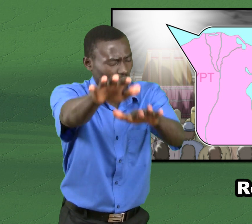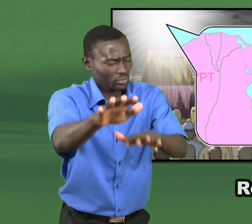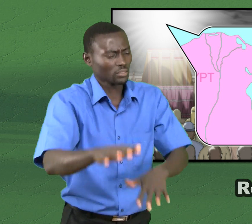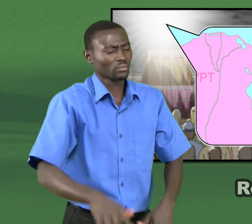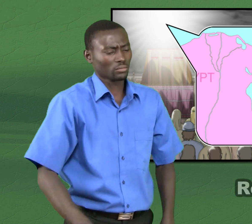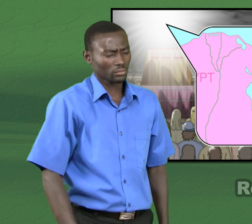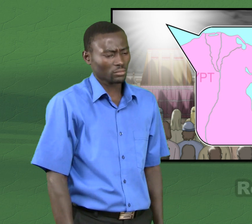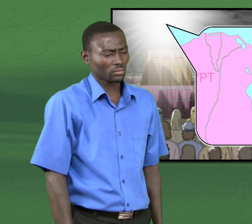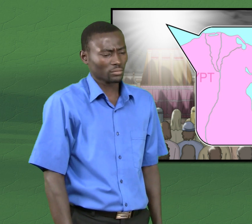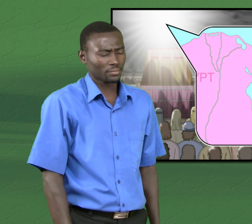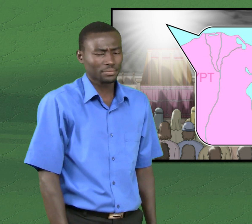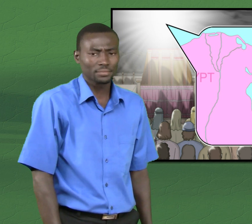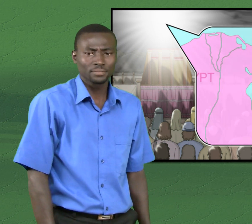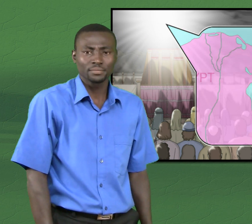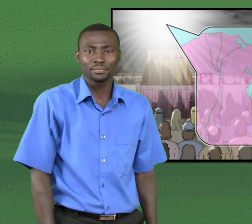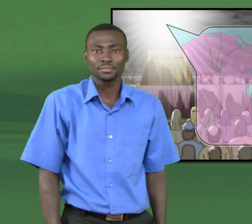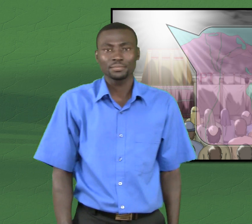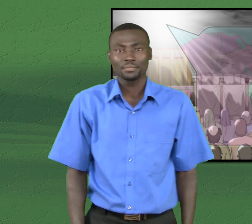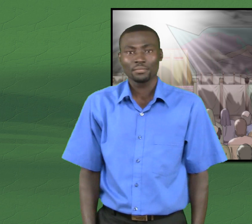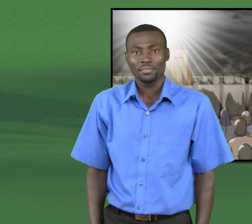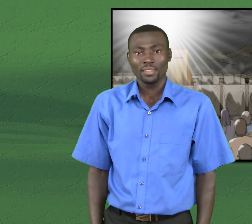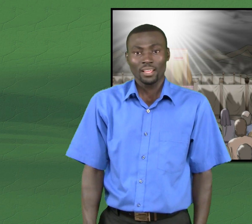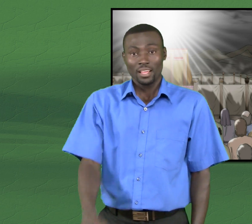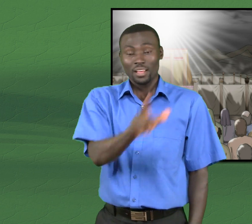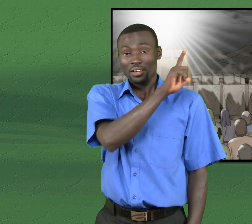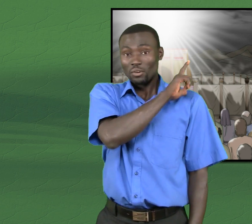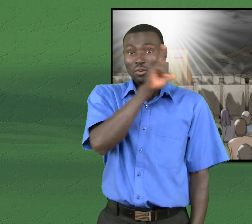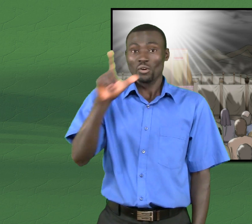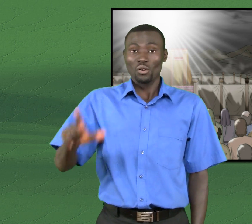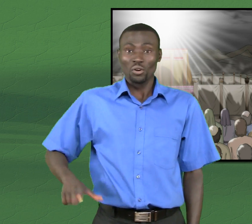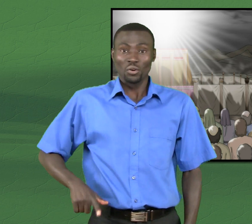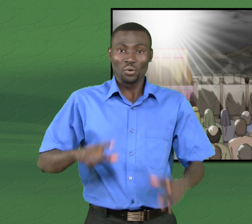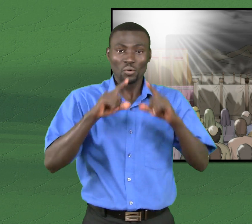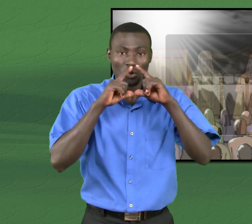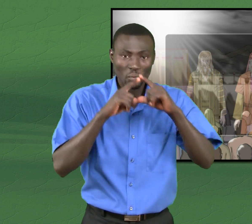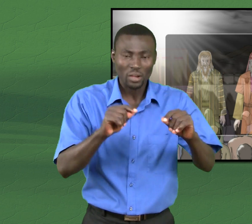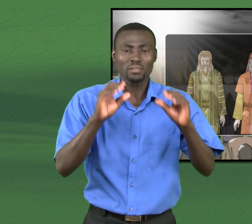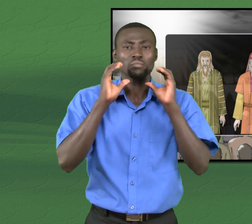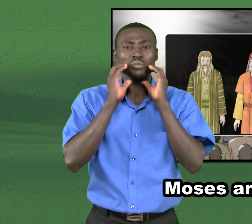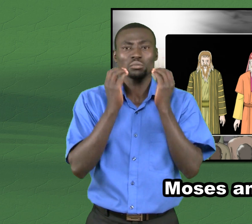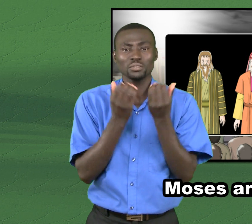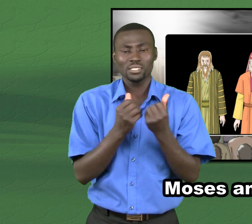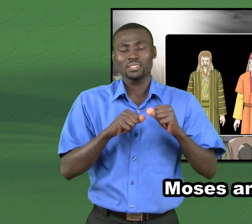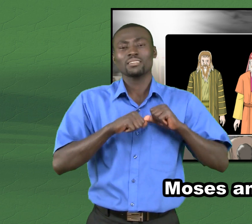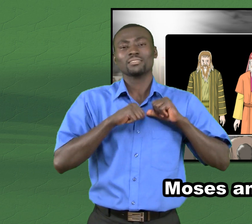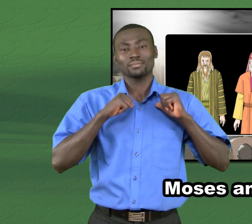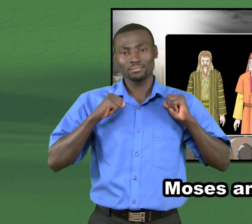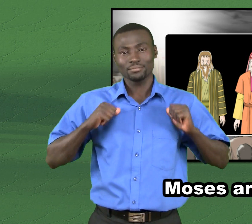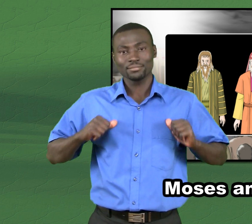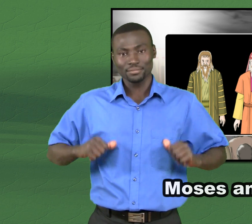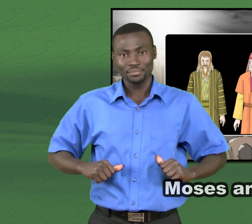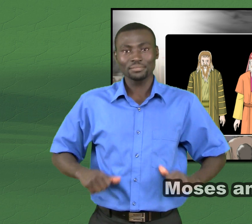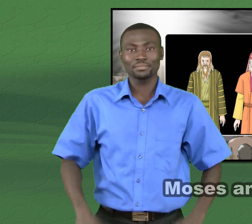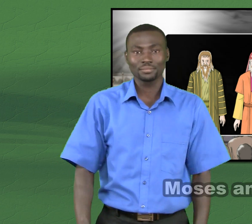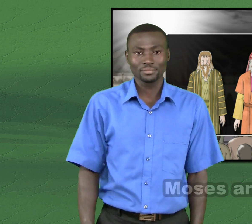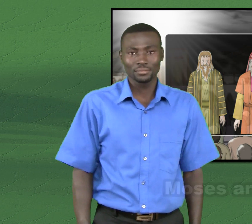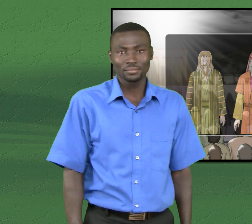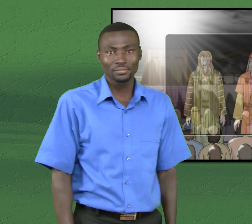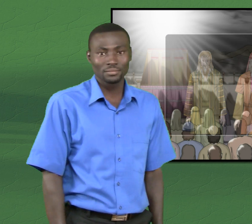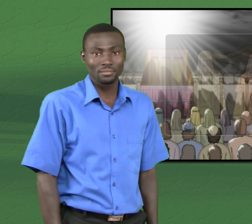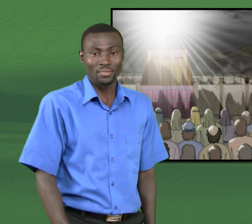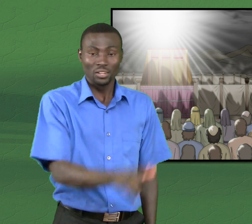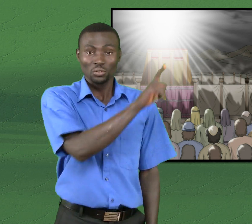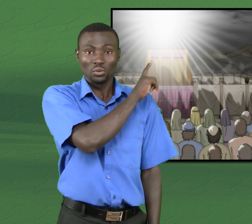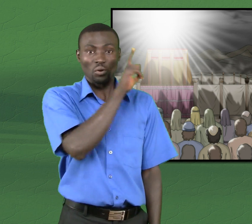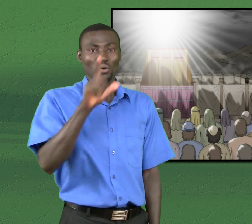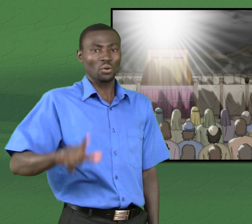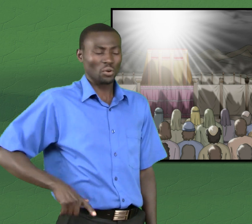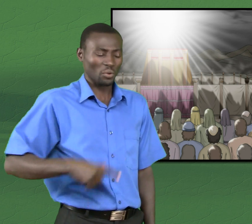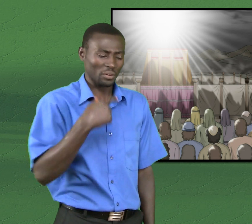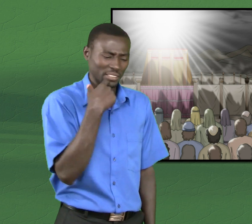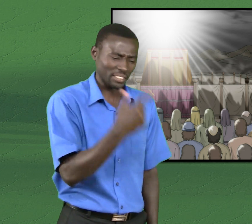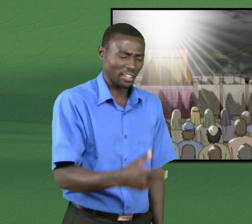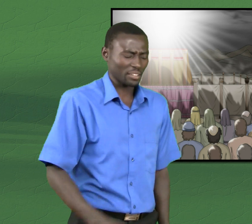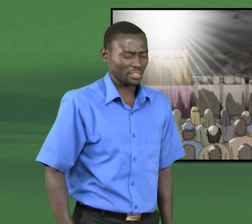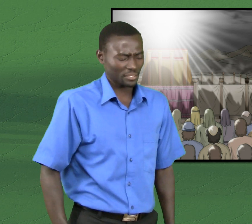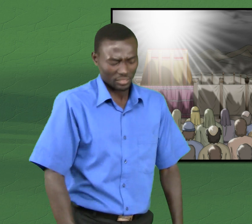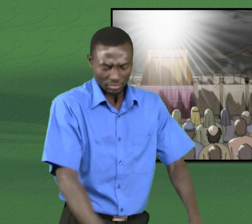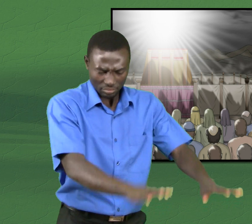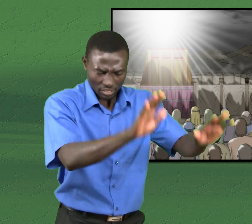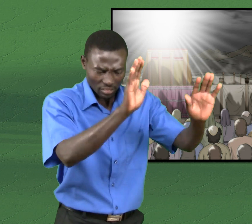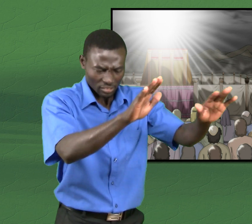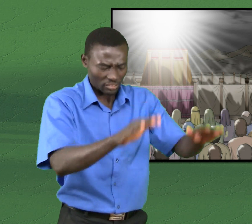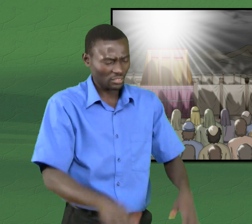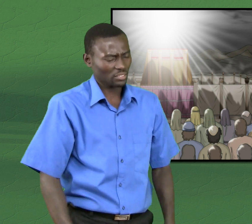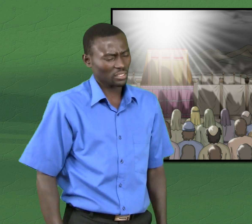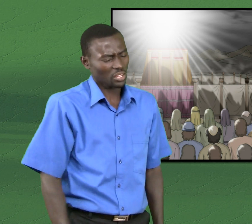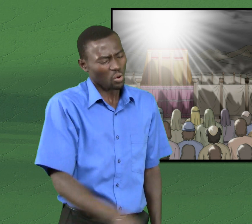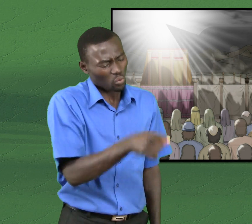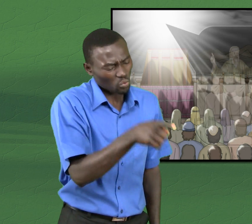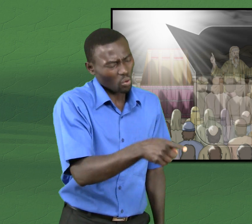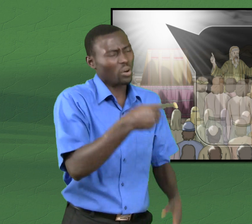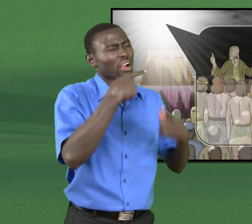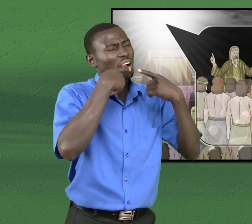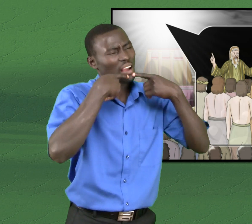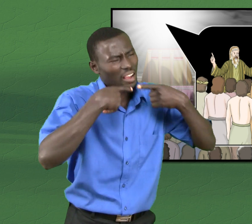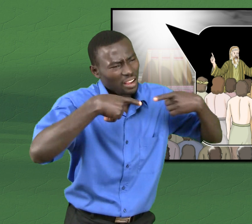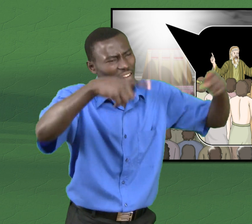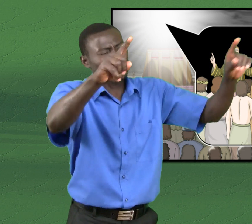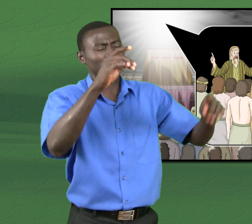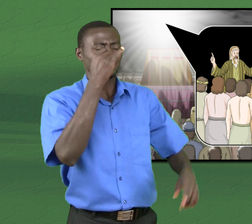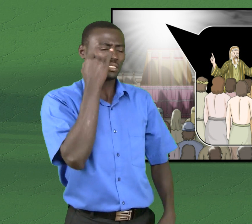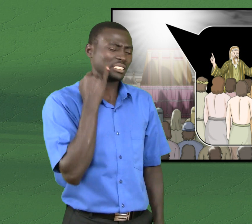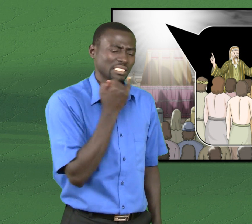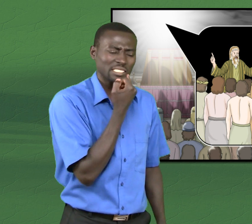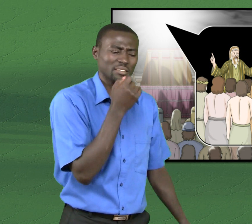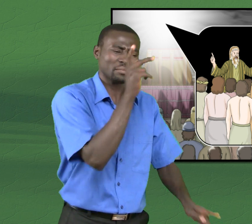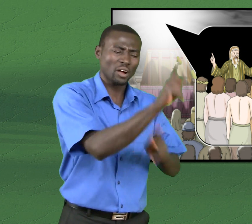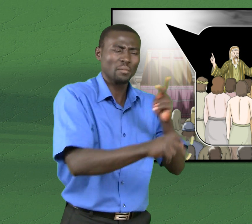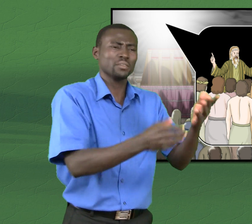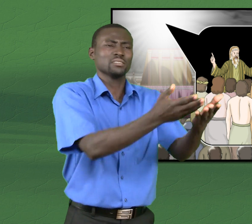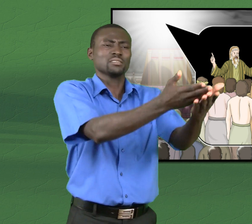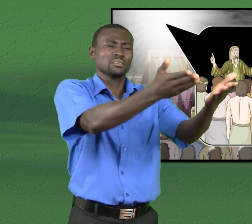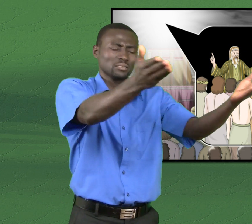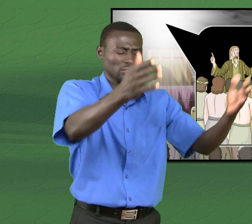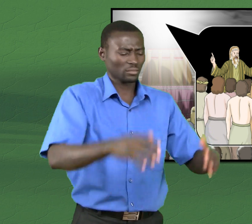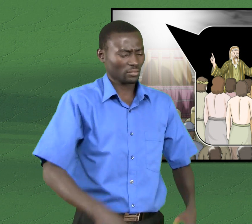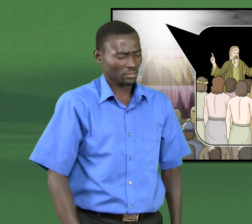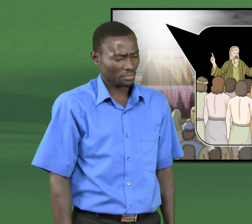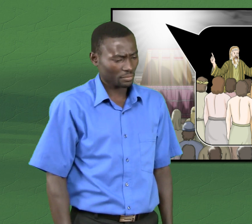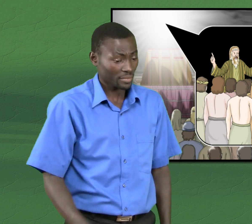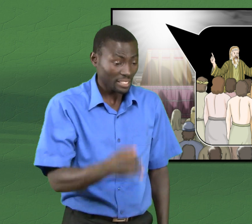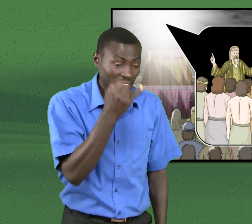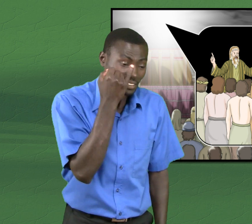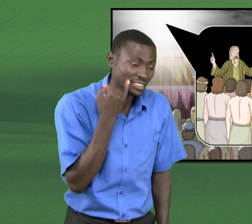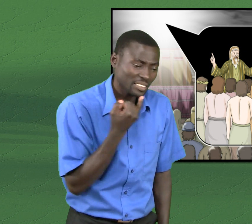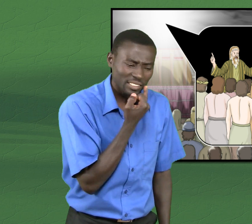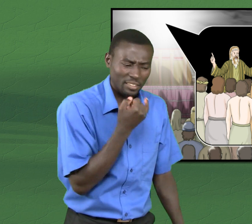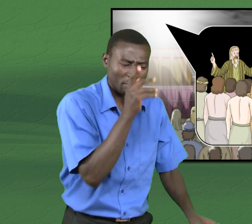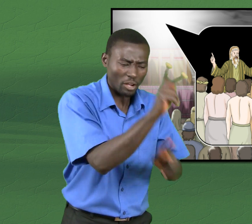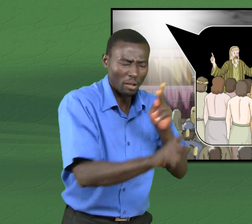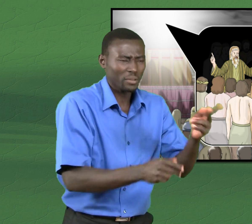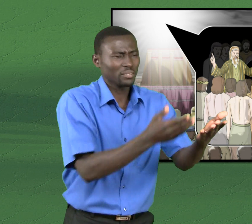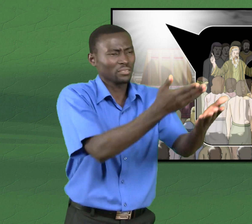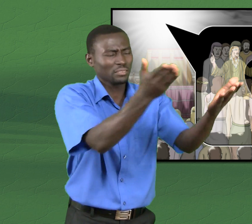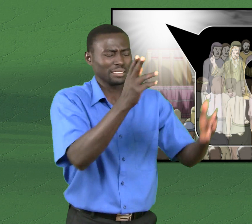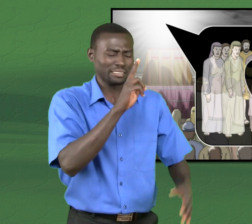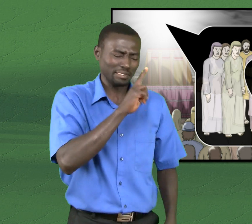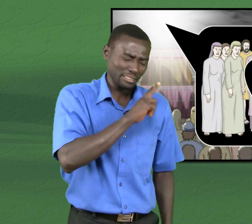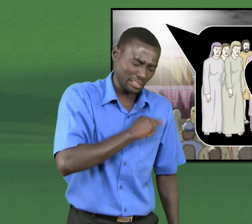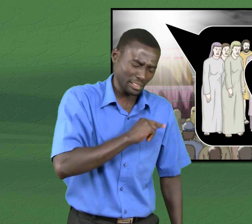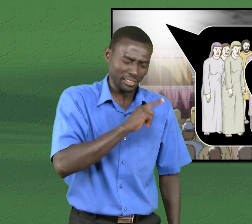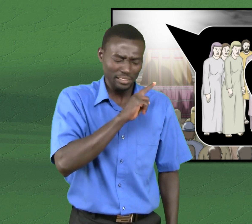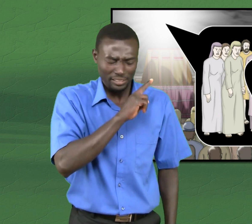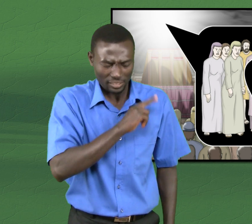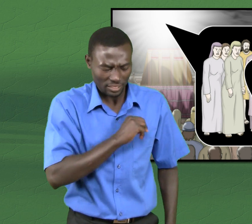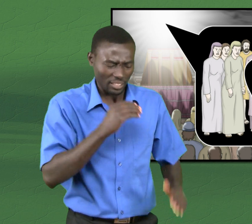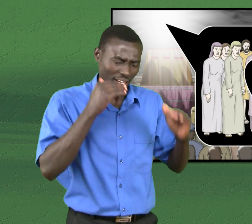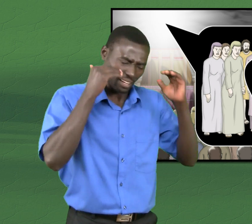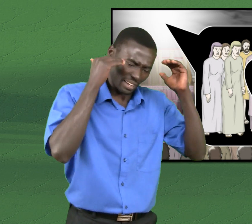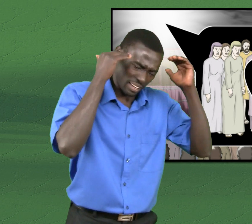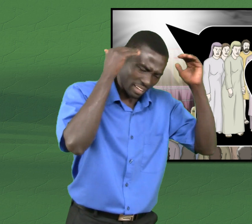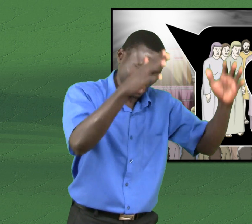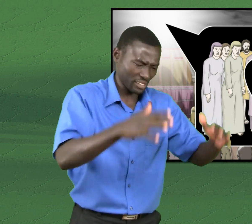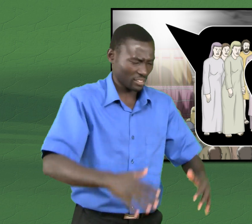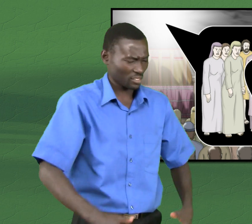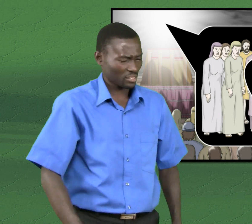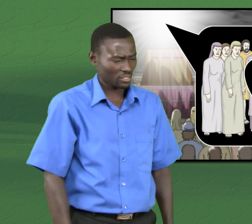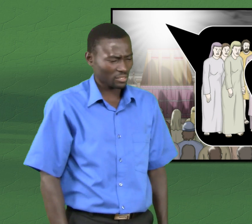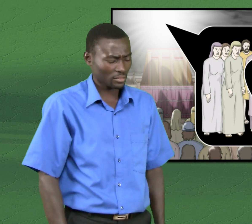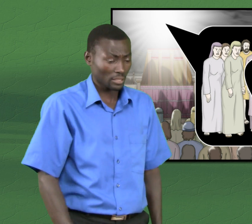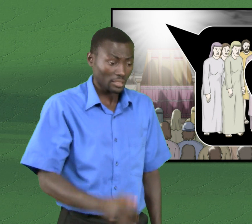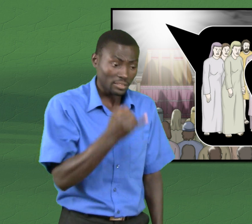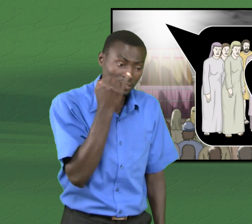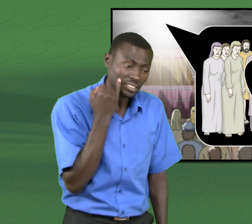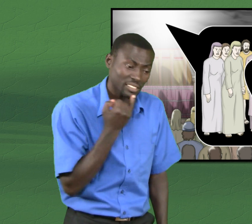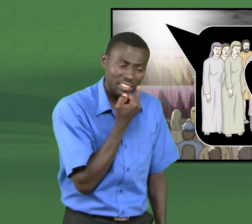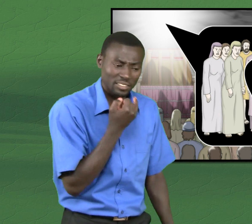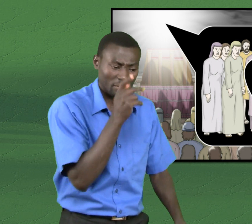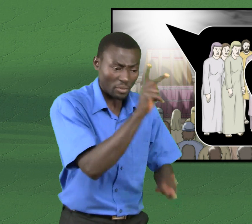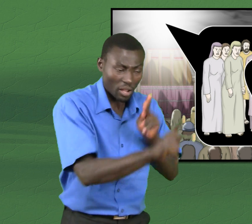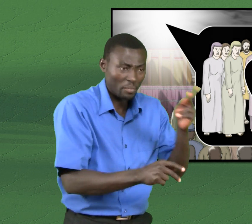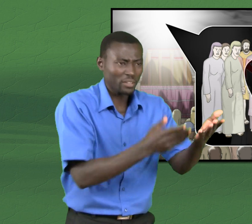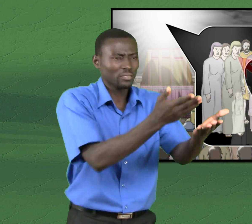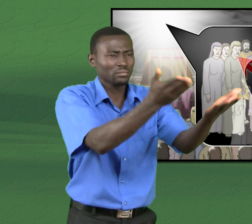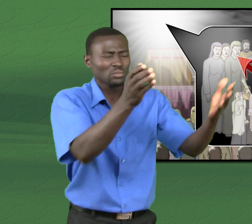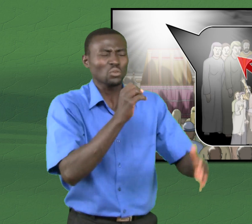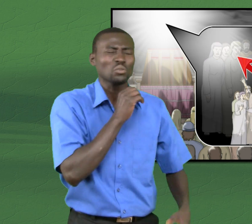Then the LORD said to Moses and Aaron, “How long will this wicked congregation grumble against Me?